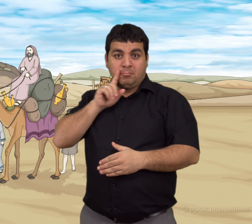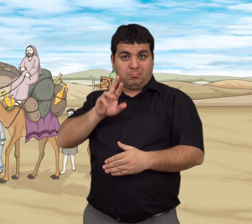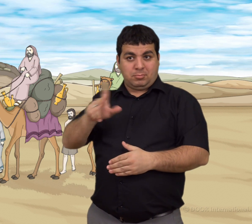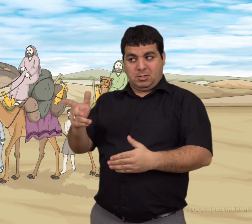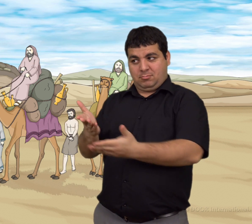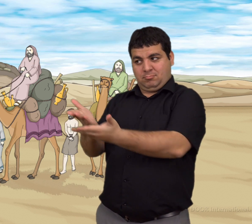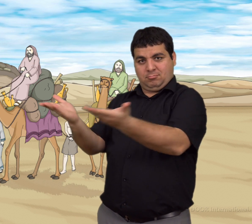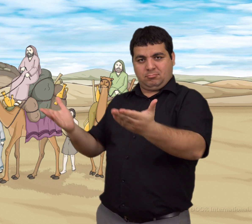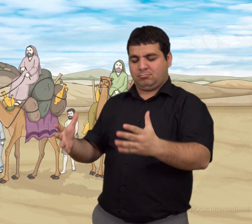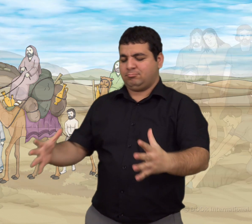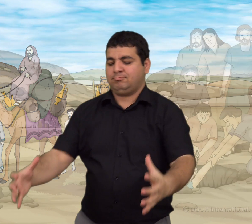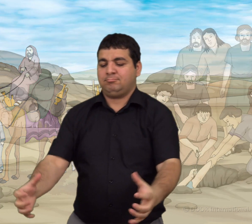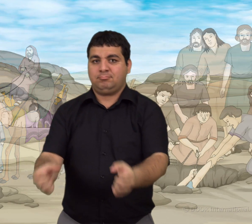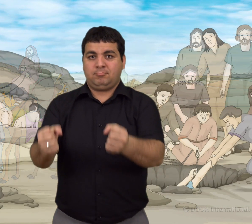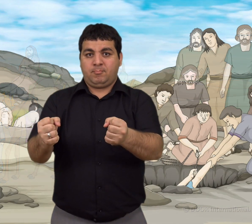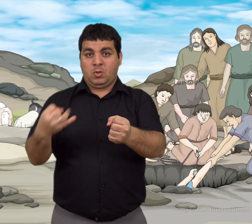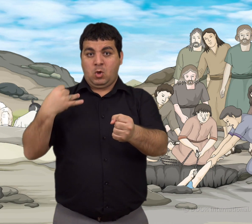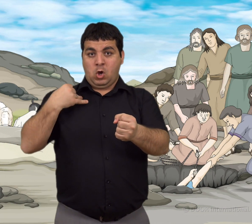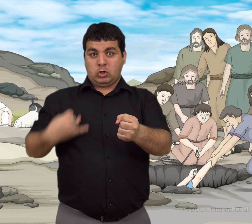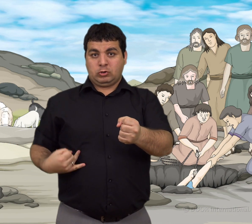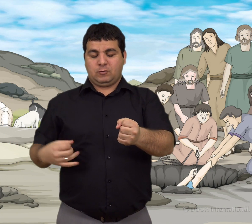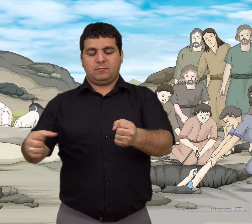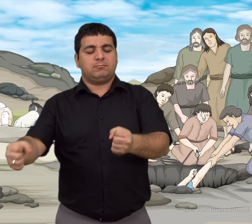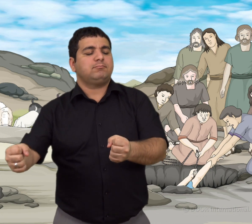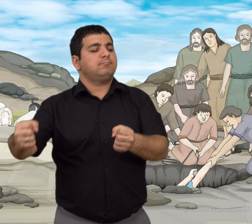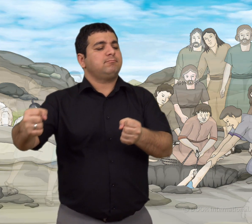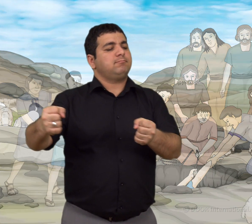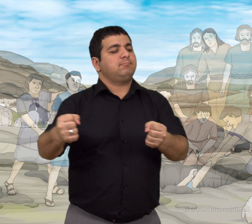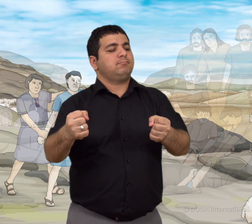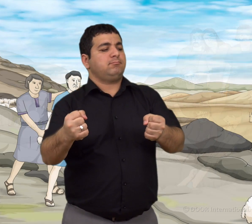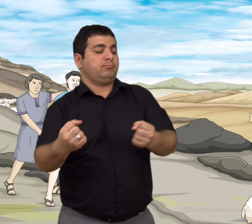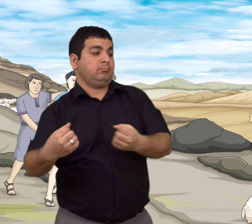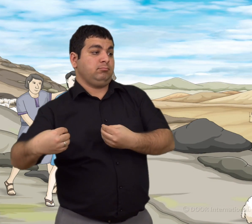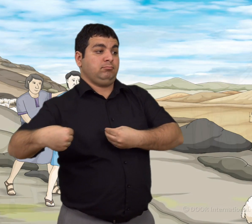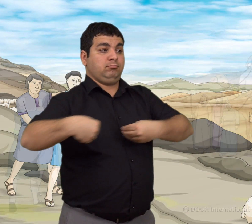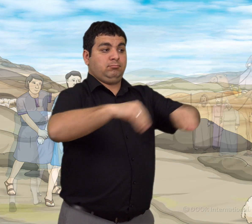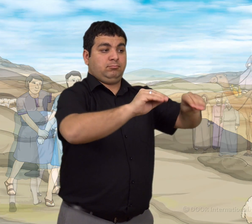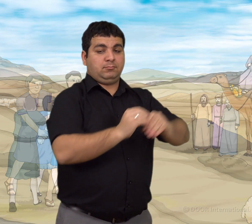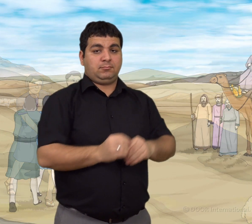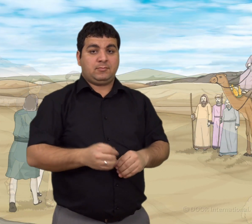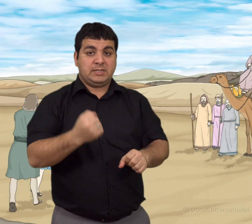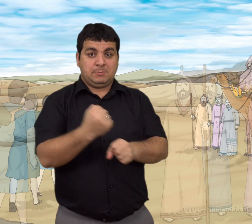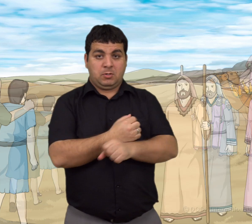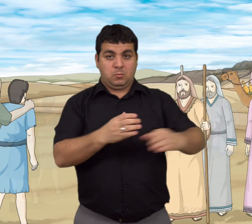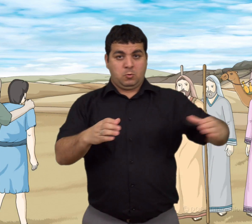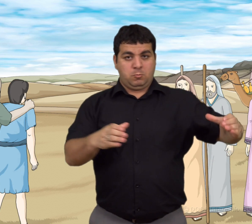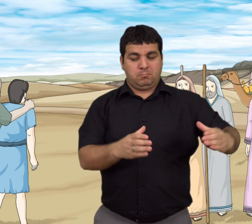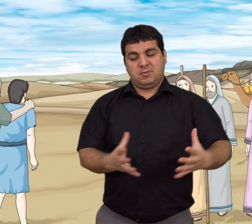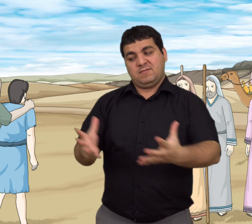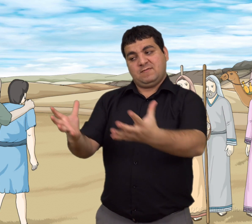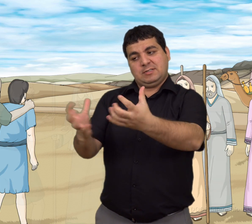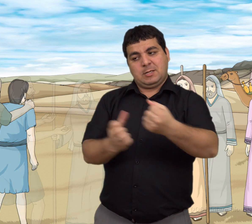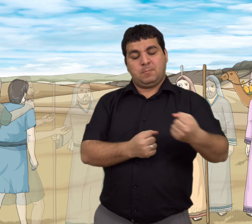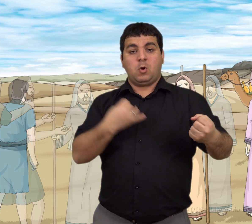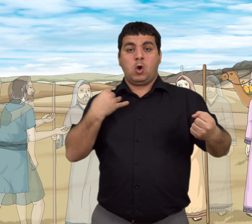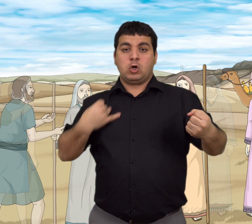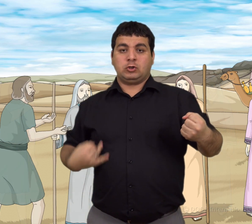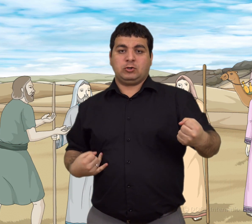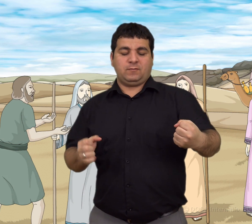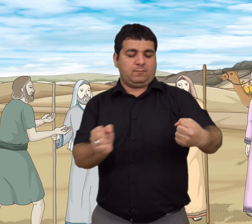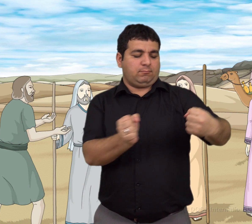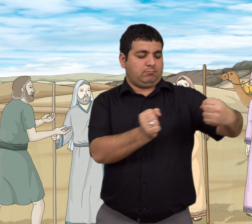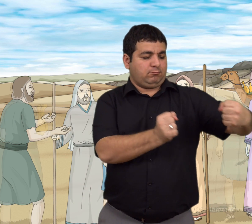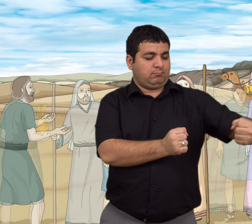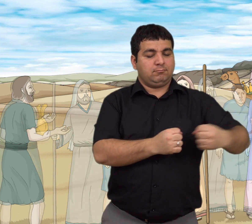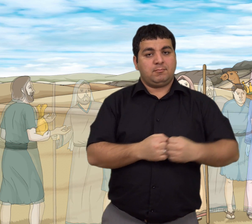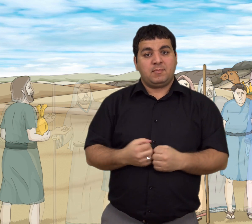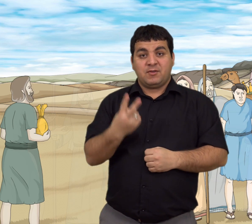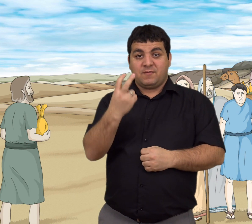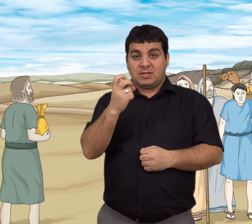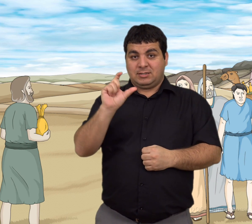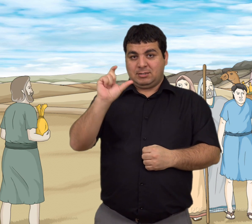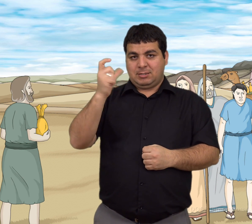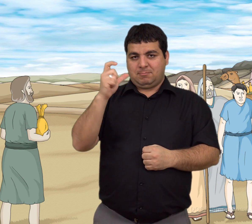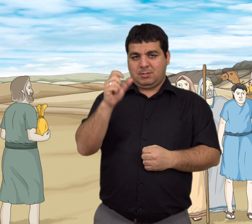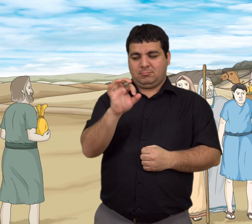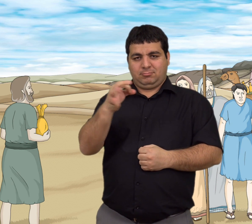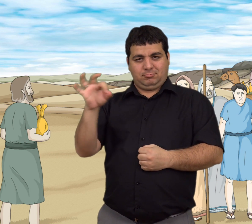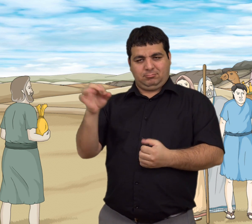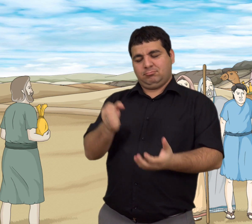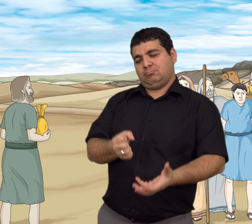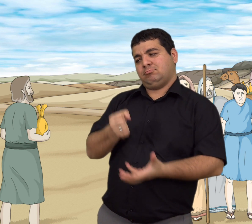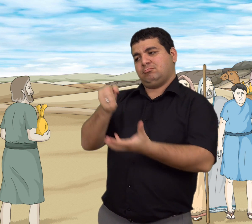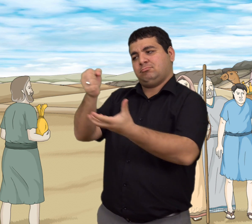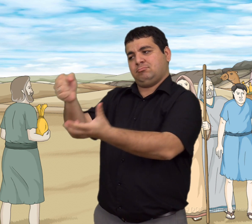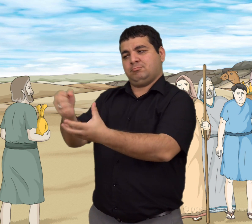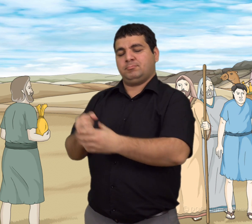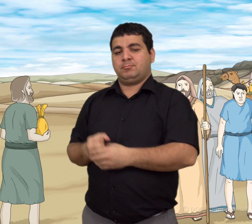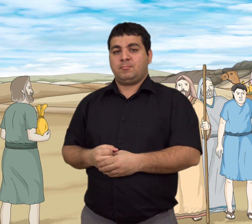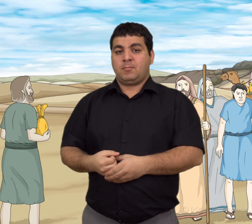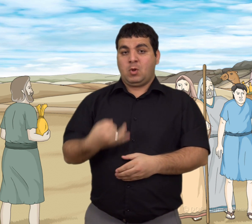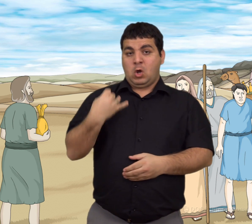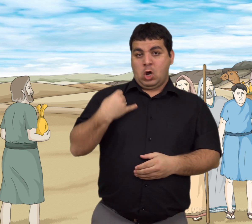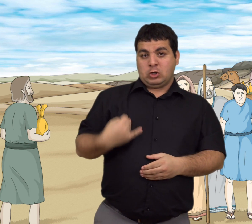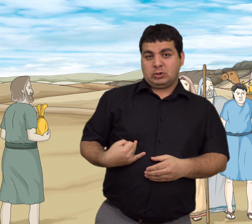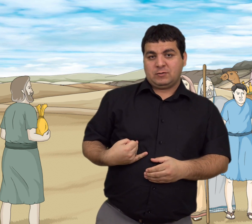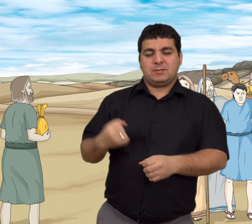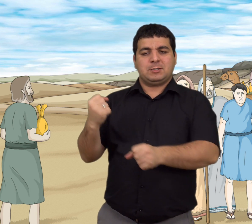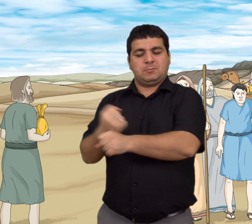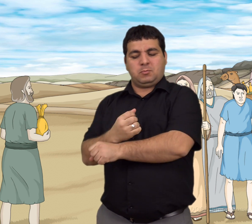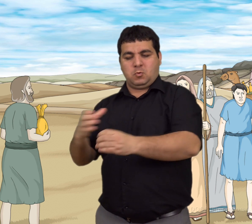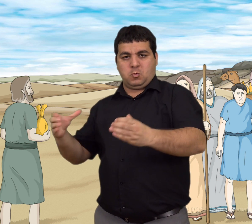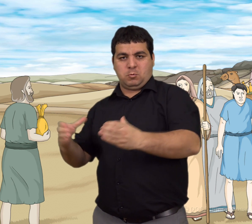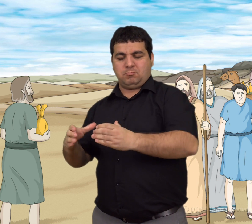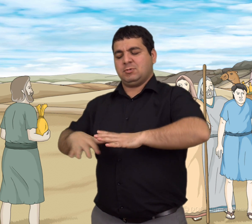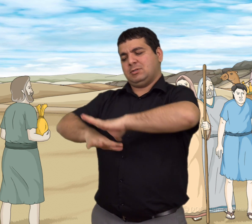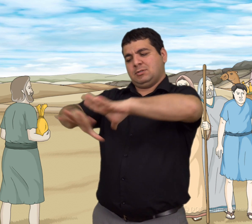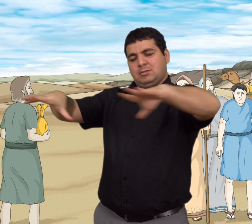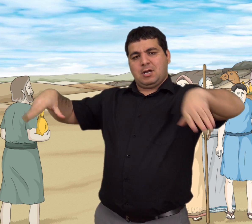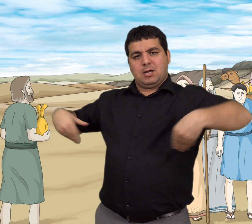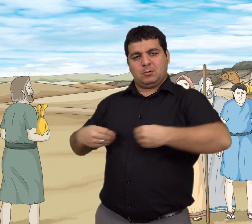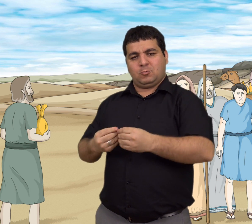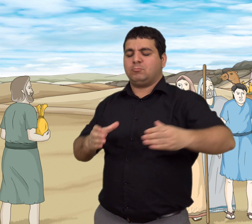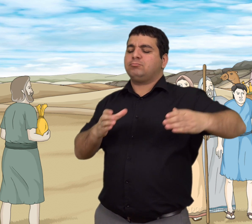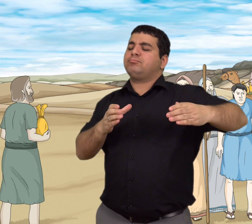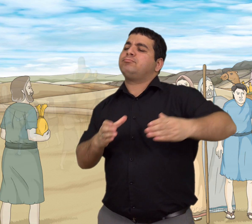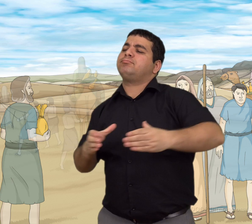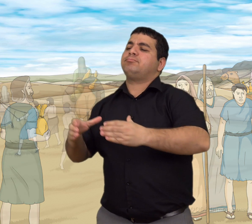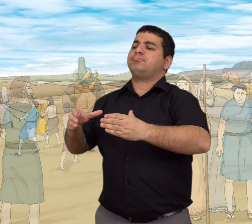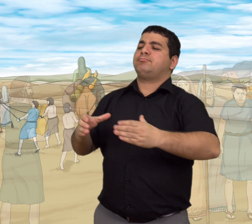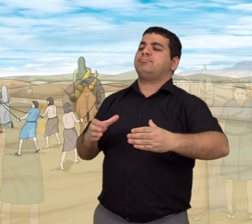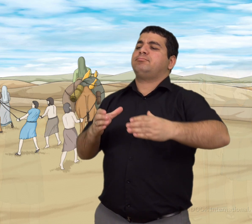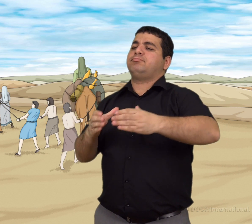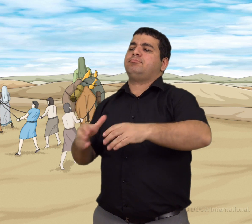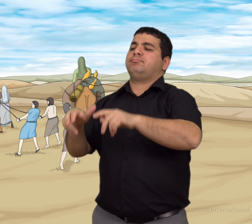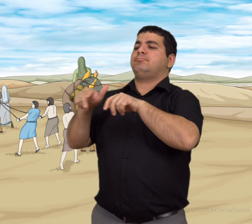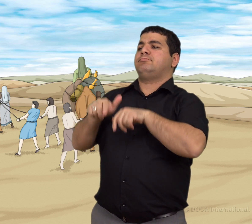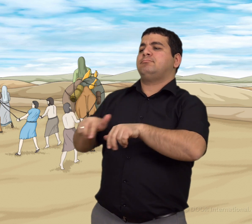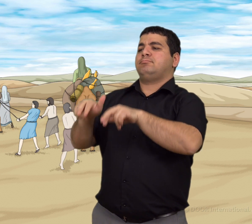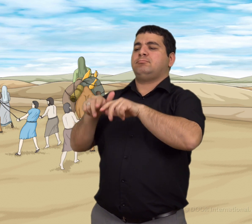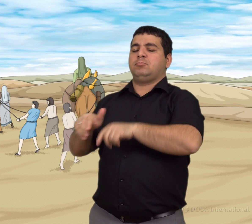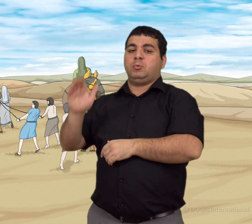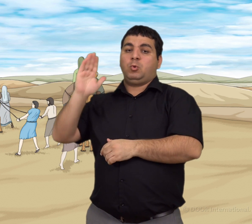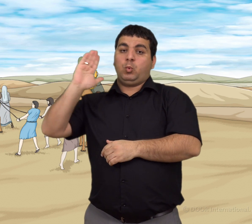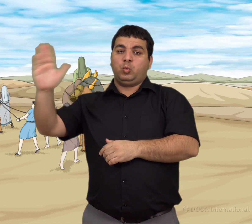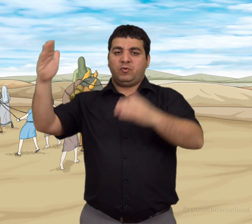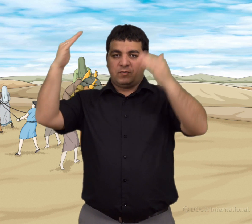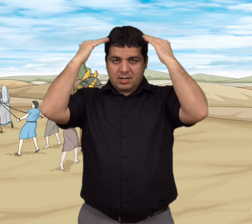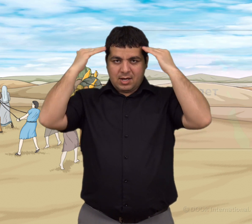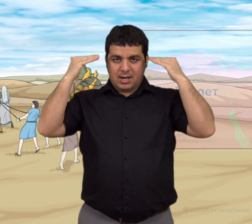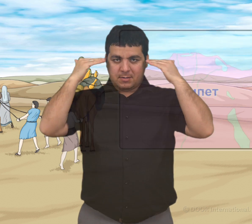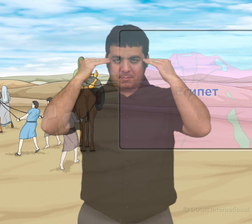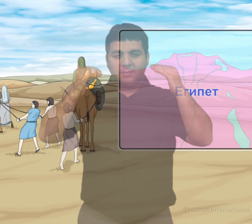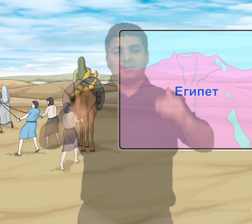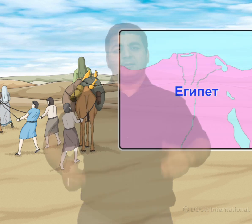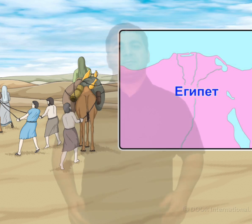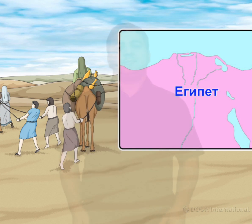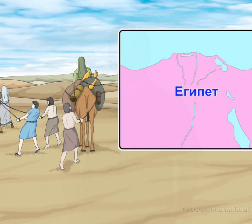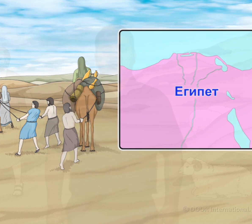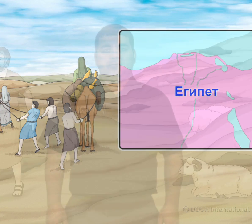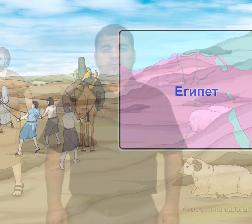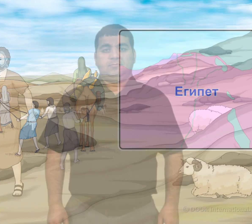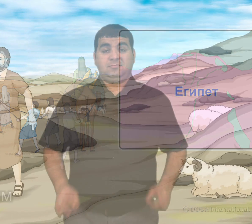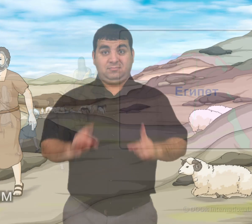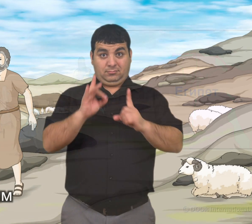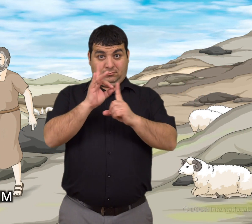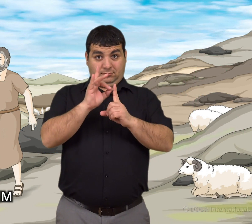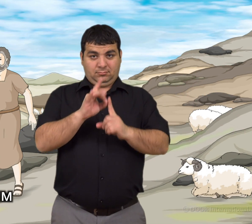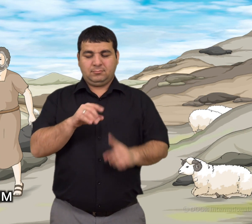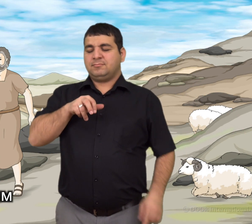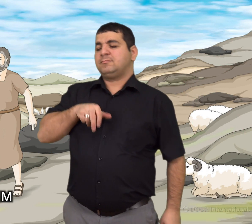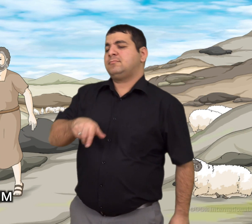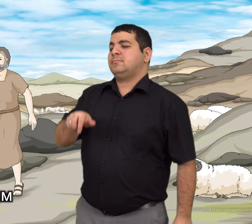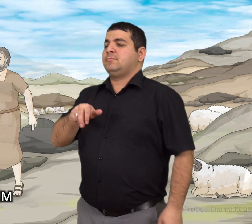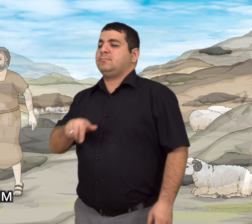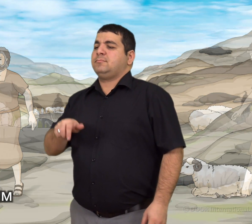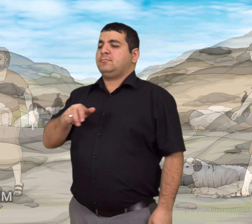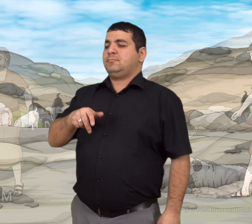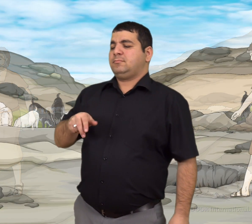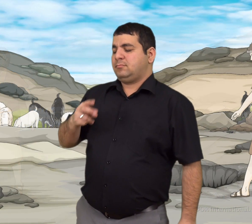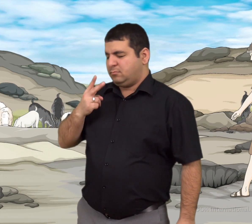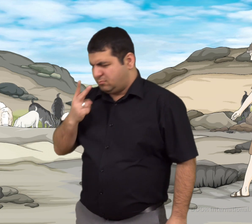So when the Midianite traders passed by, his brothers pulled Joseph out of the pit and sold him for twenty shekels of silver to the Ishmaelites, who took him to Egypt.